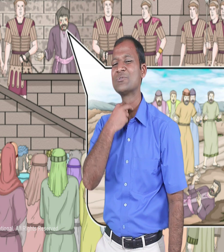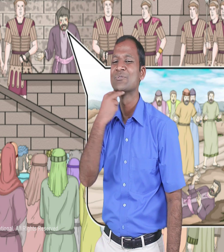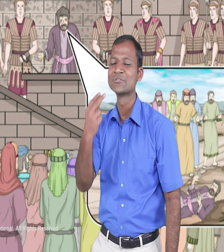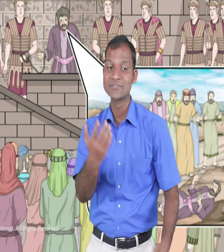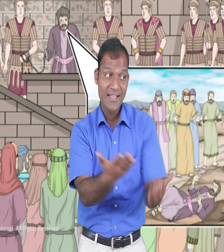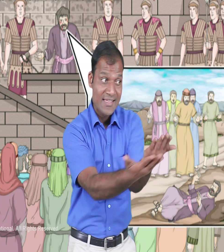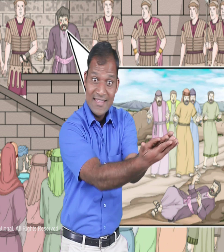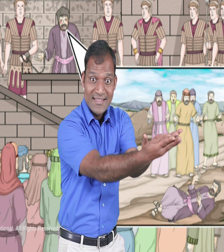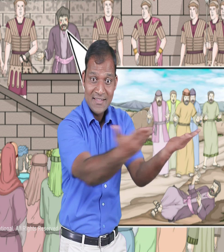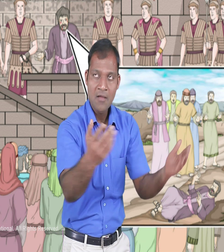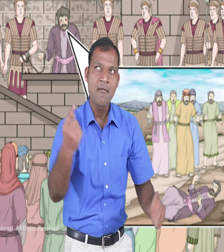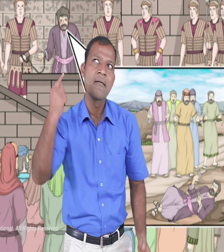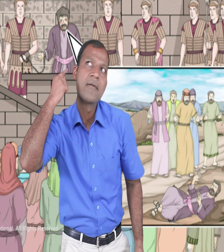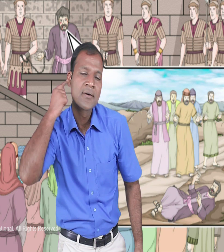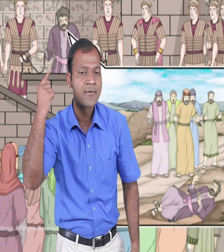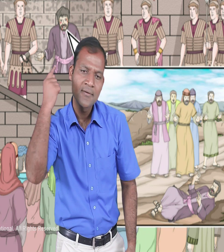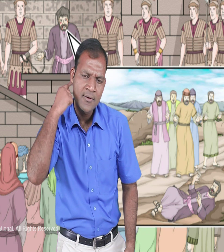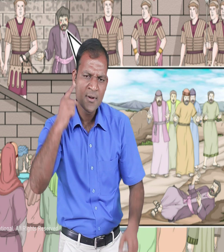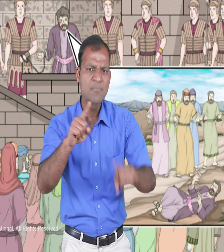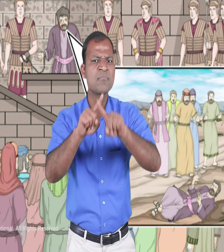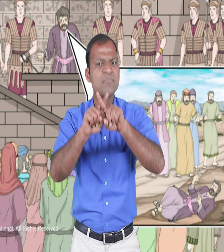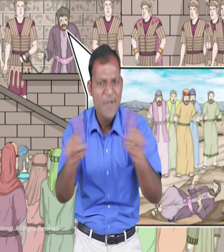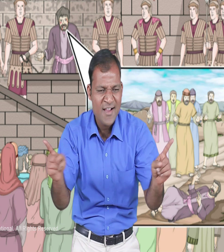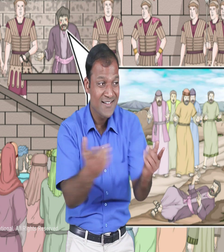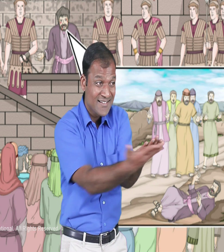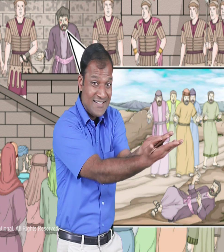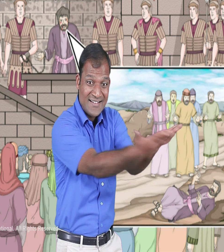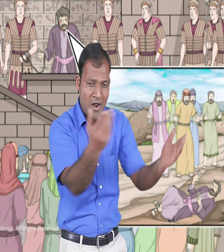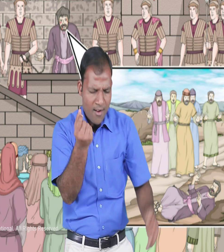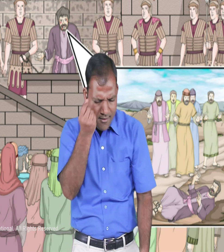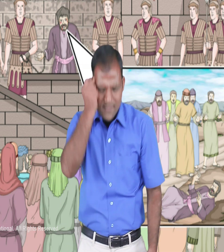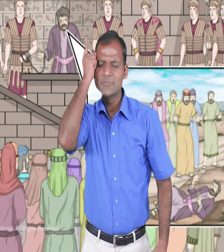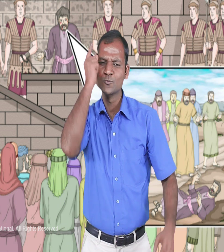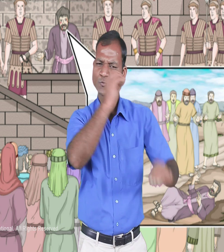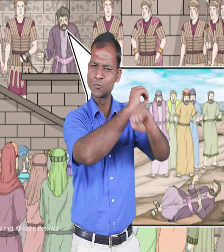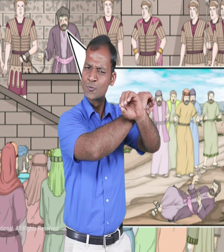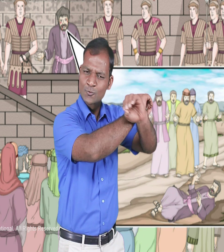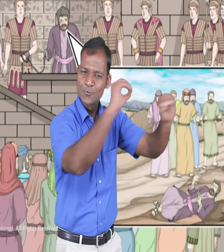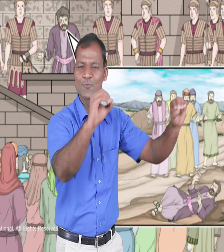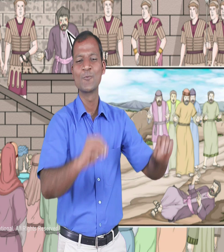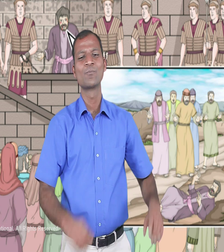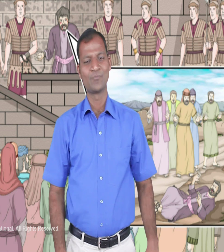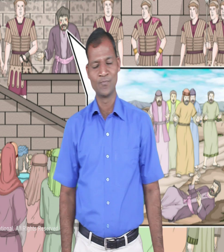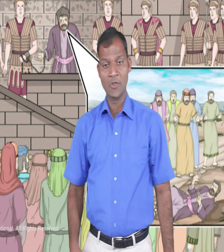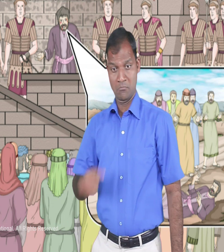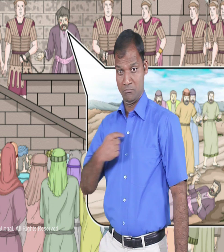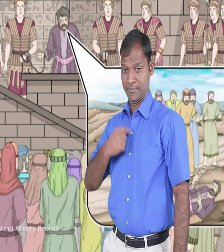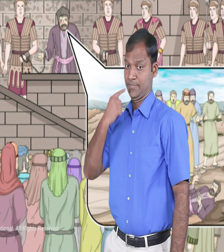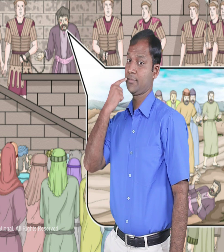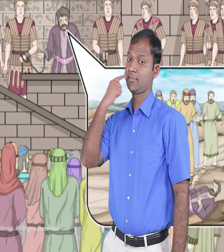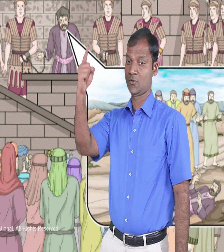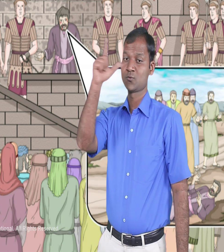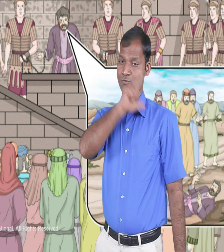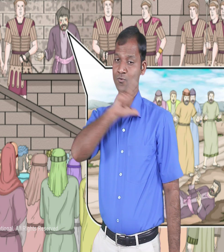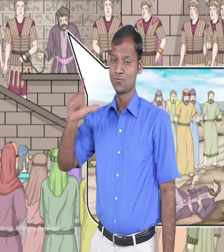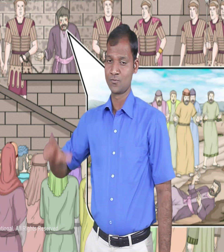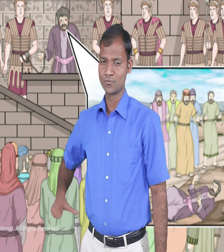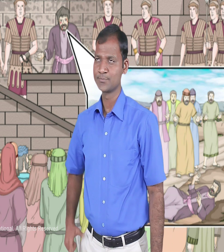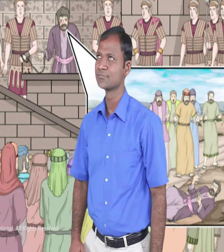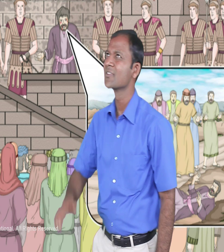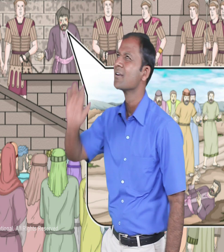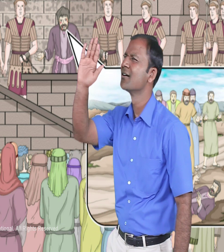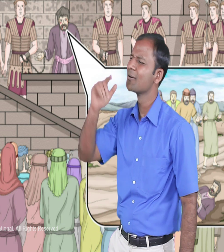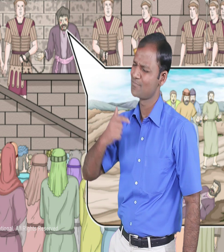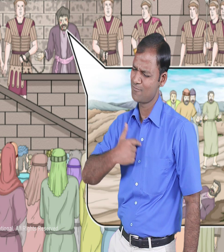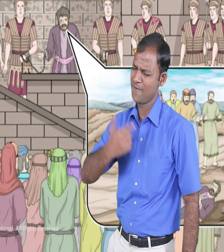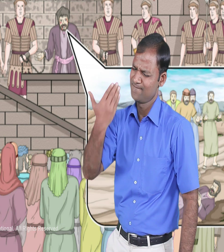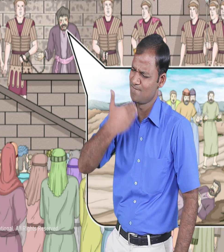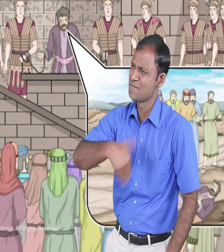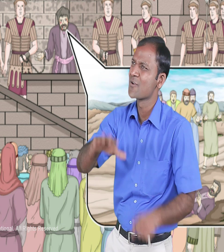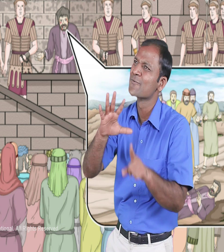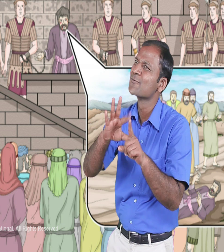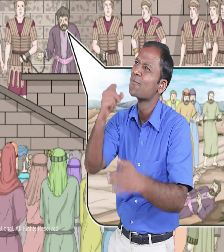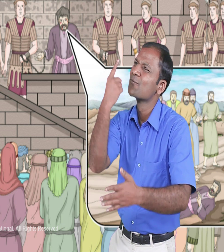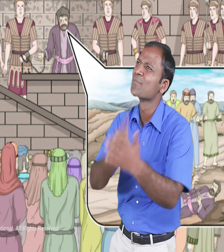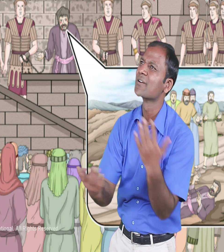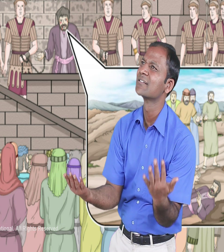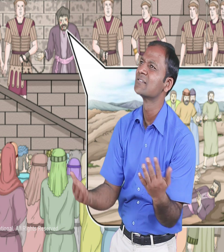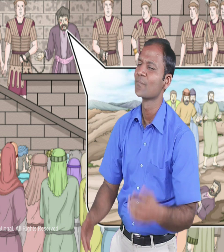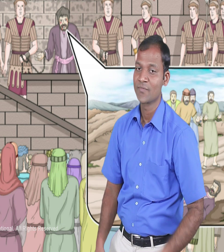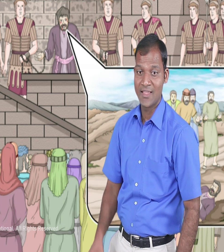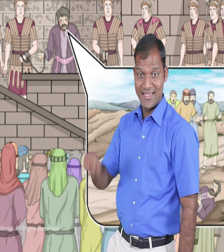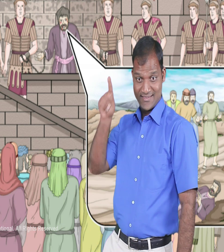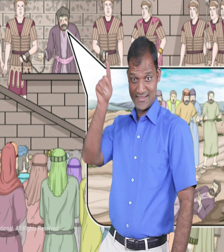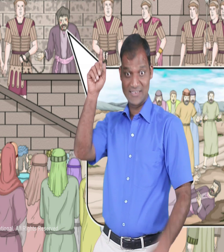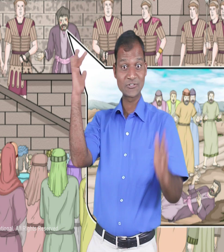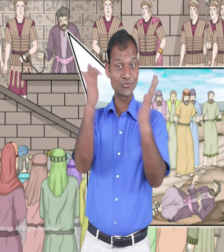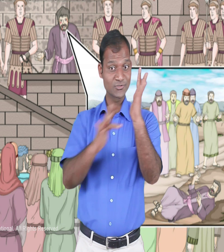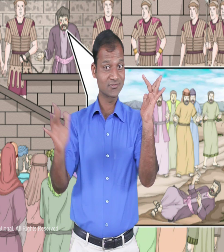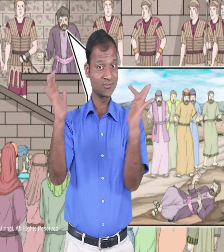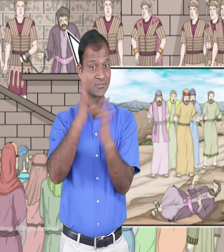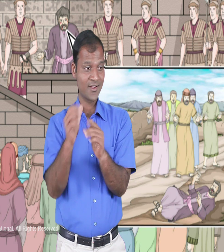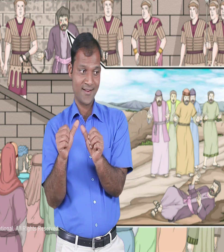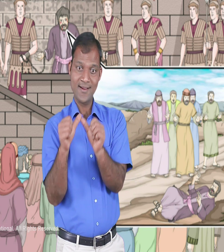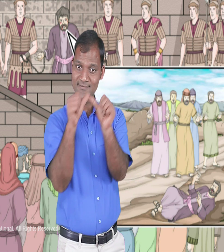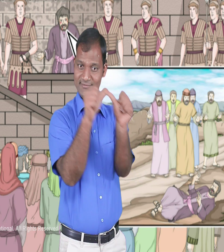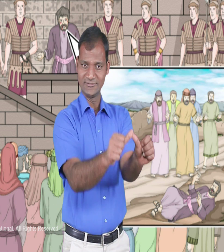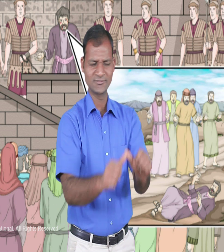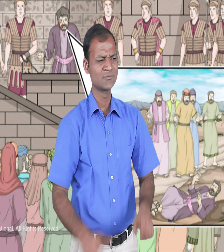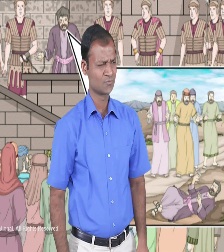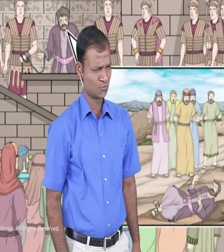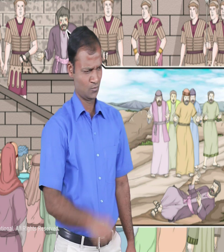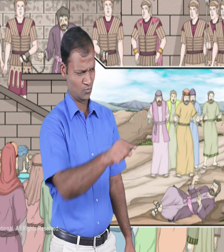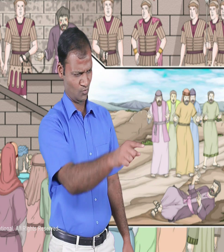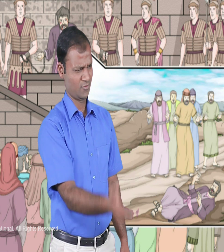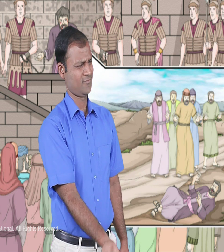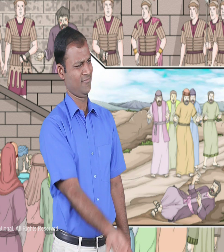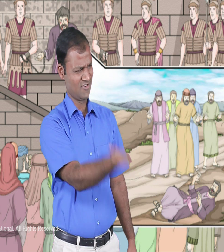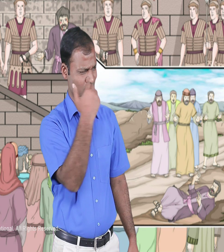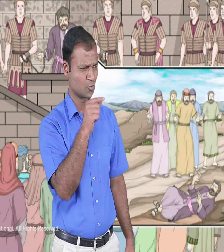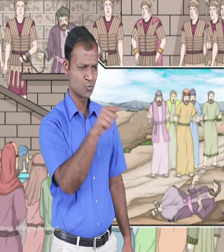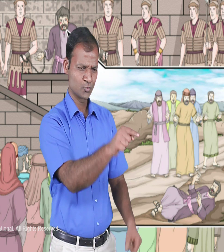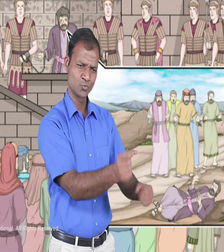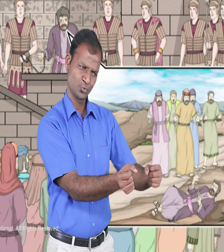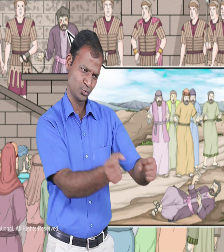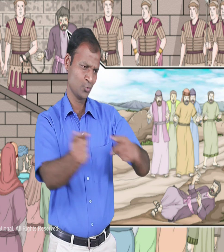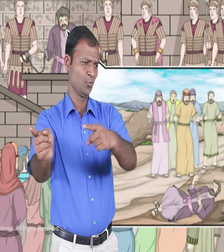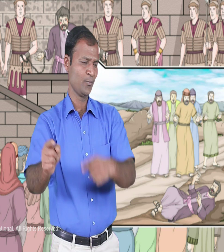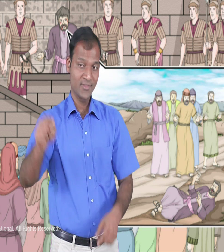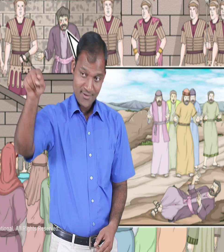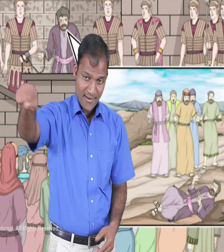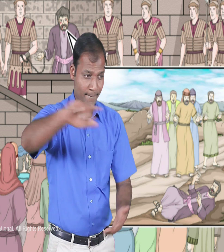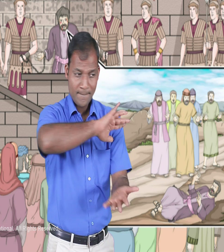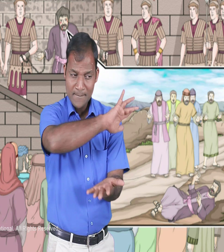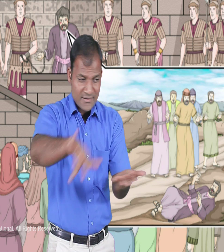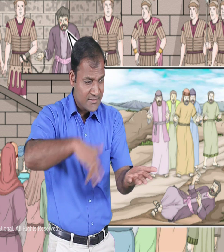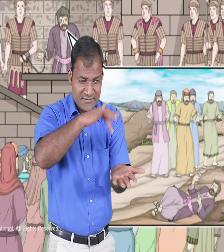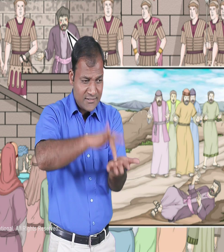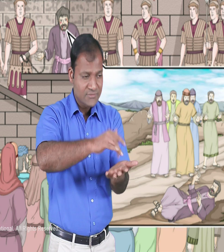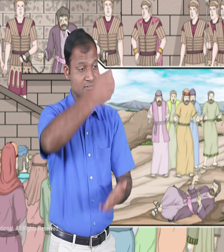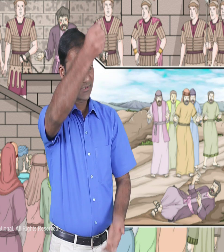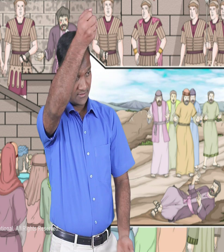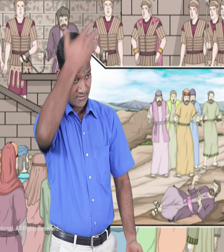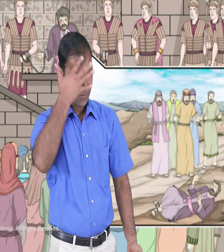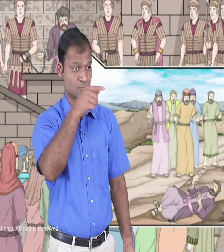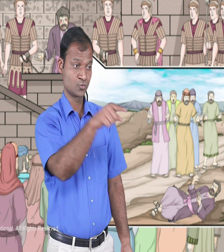Then I asked, ‘What should I do, Lord?’ ‘Get up and go into Damascus,’ He told me.